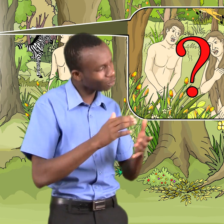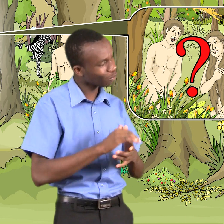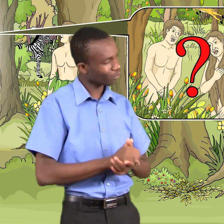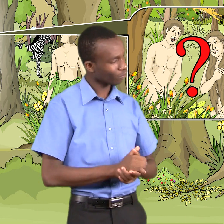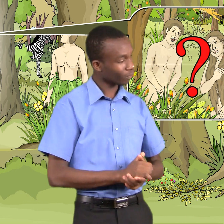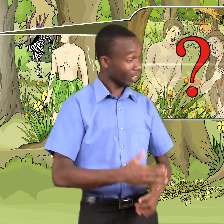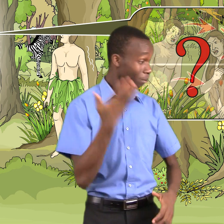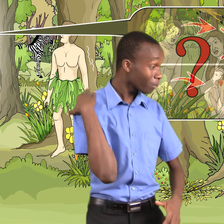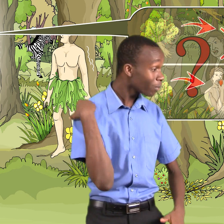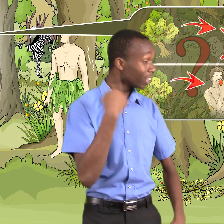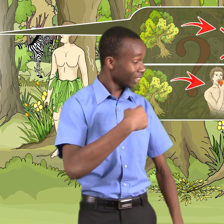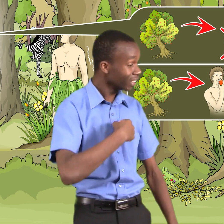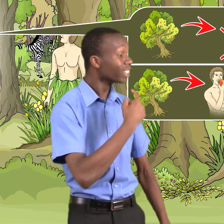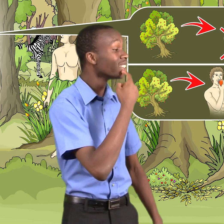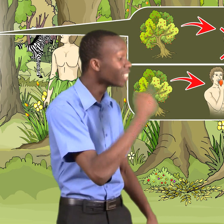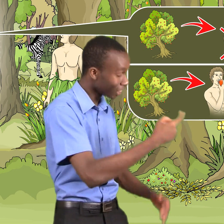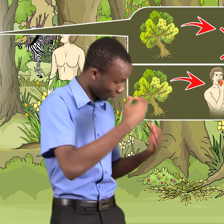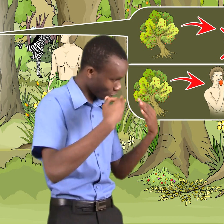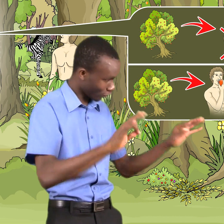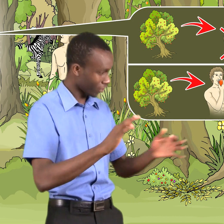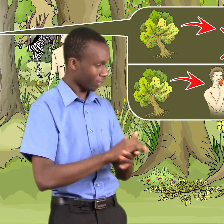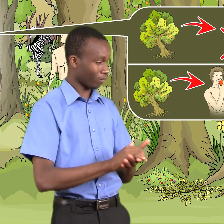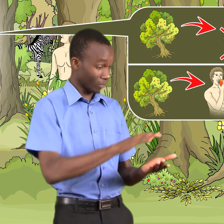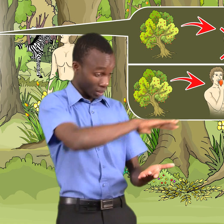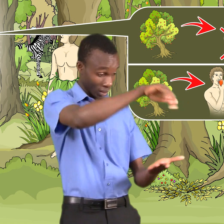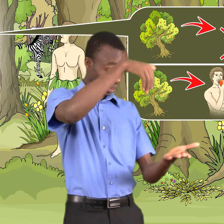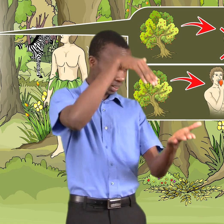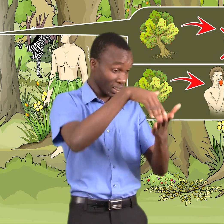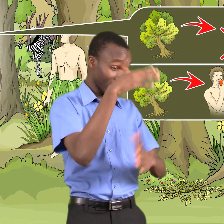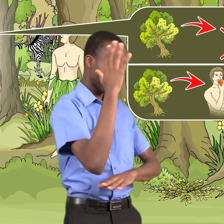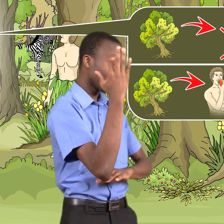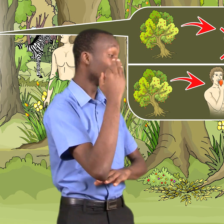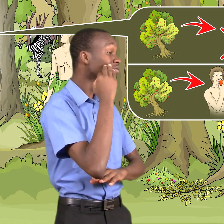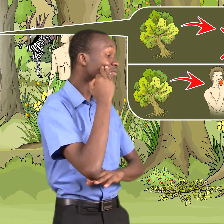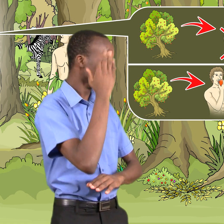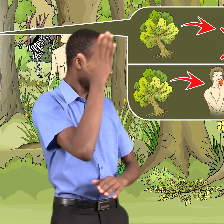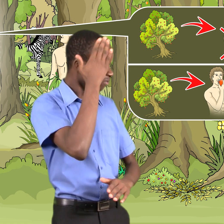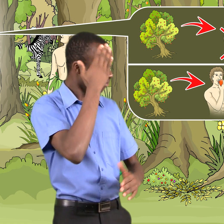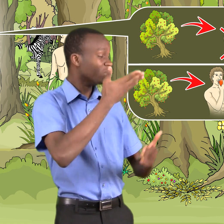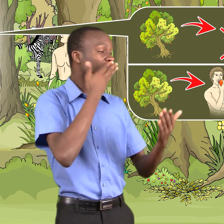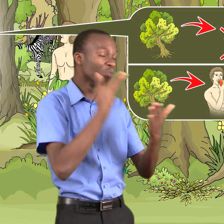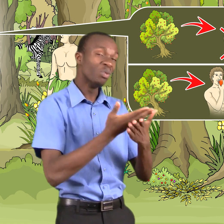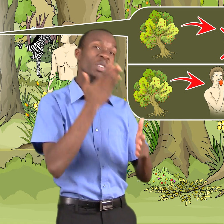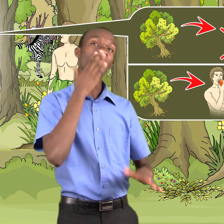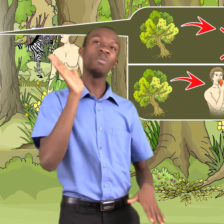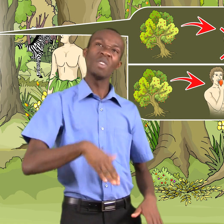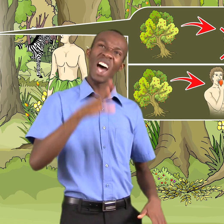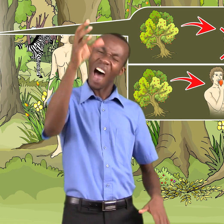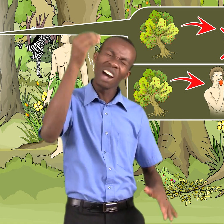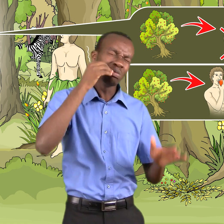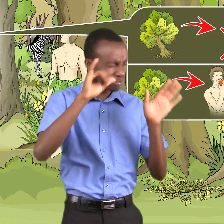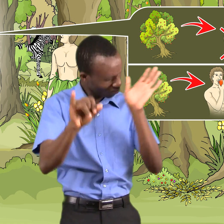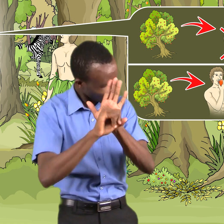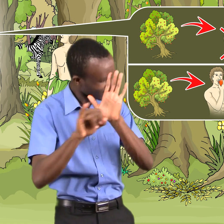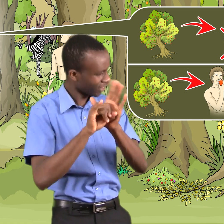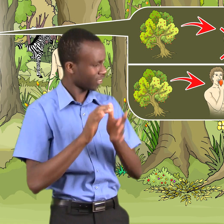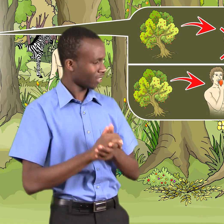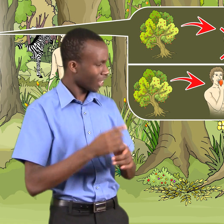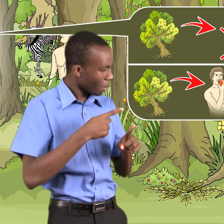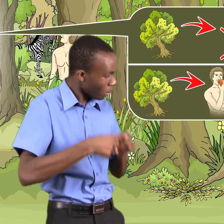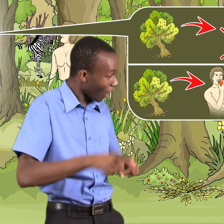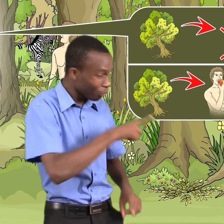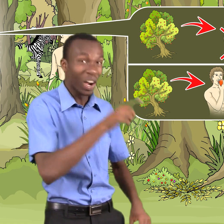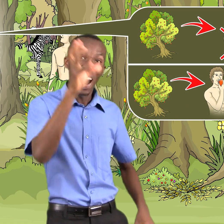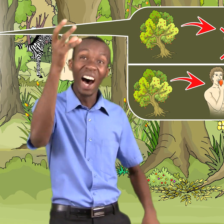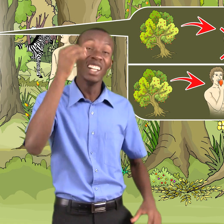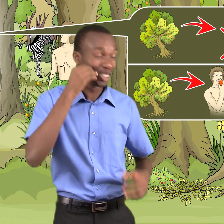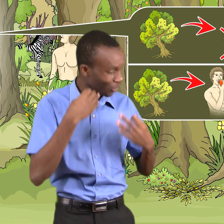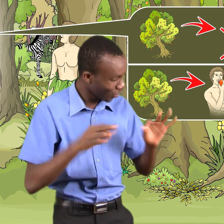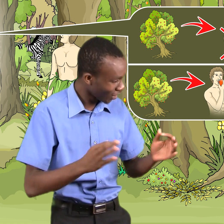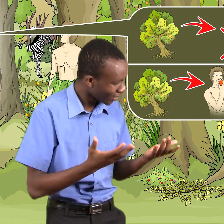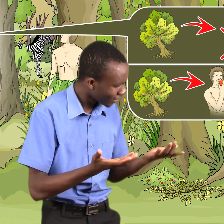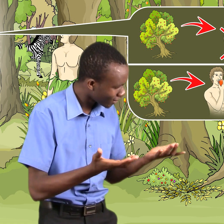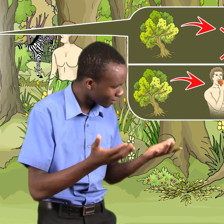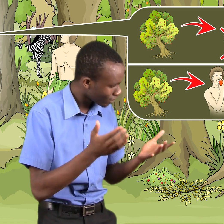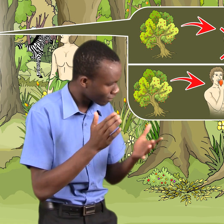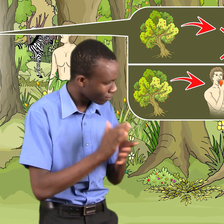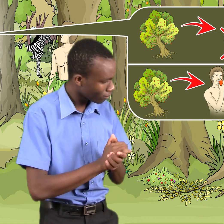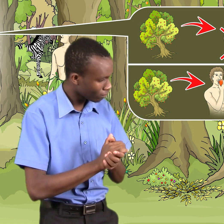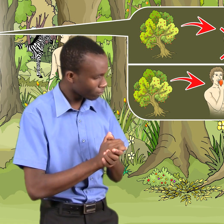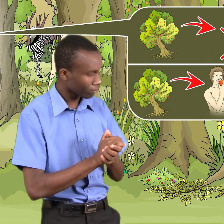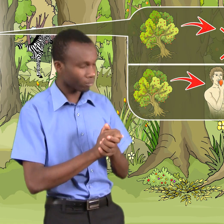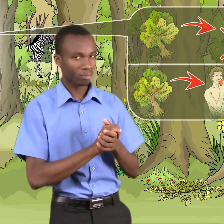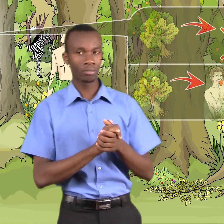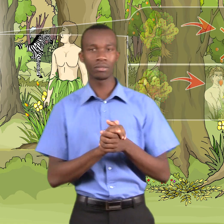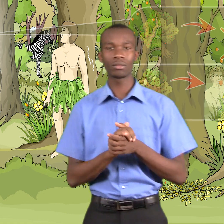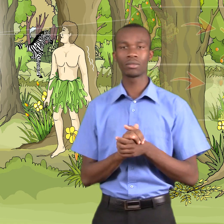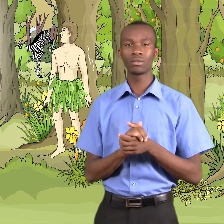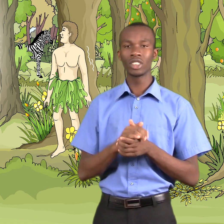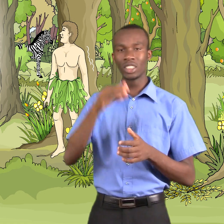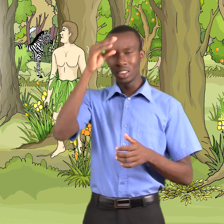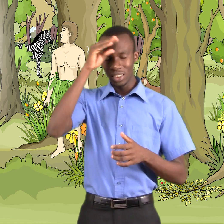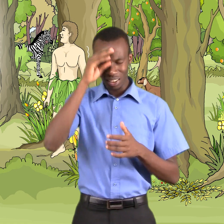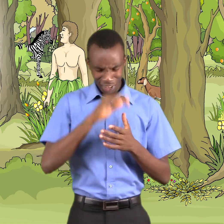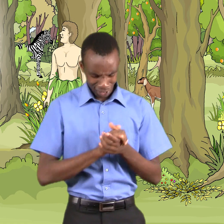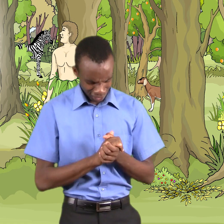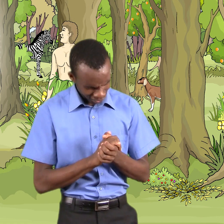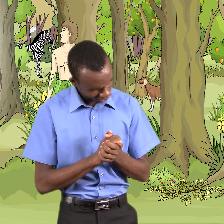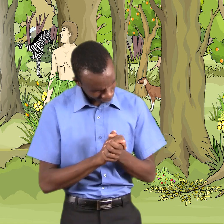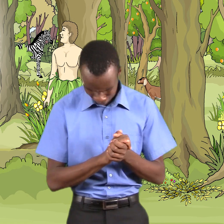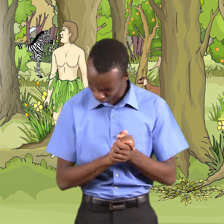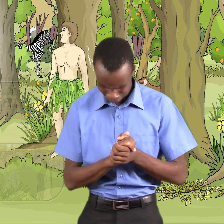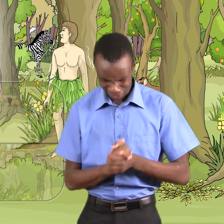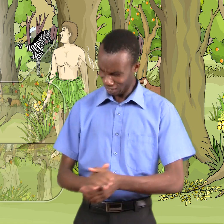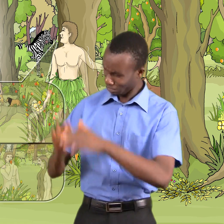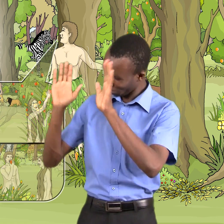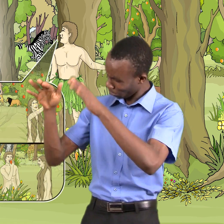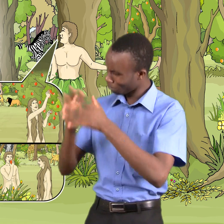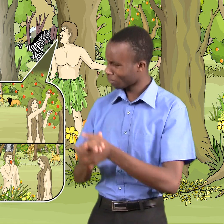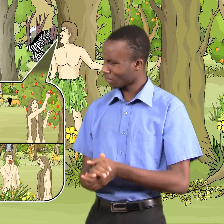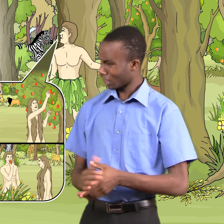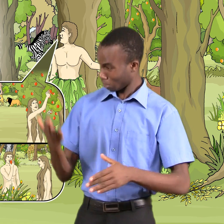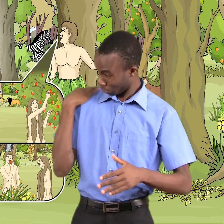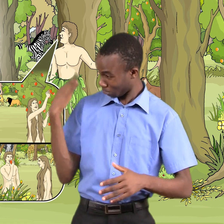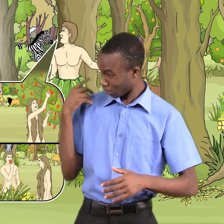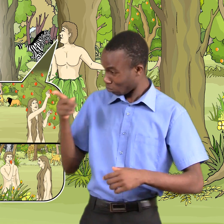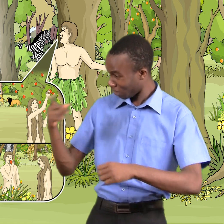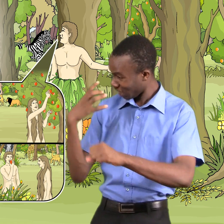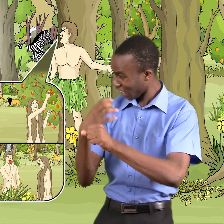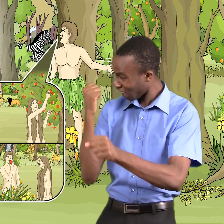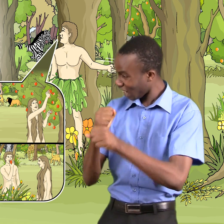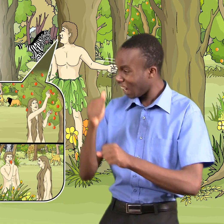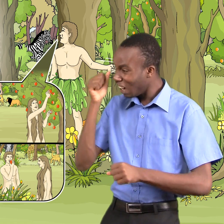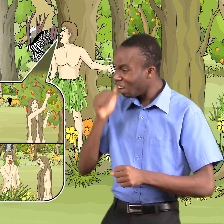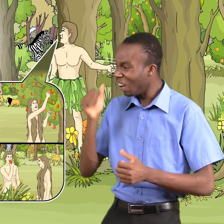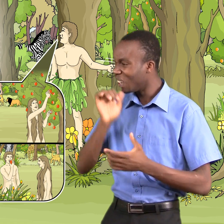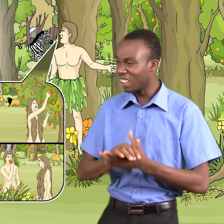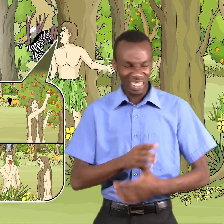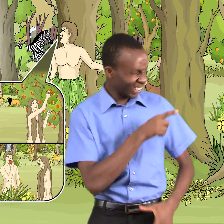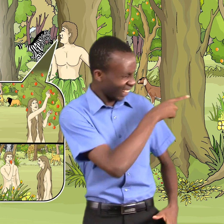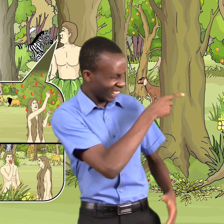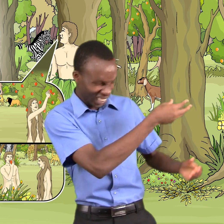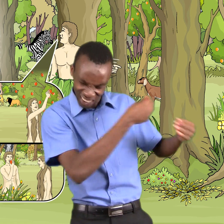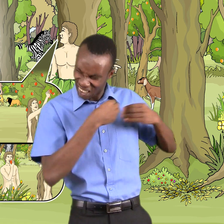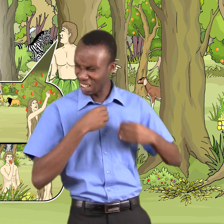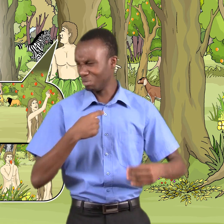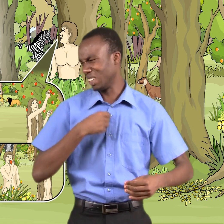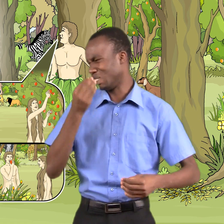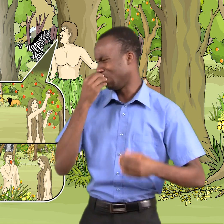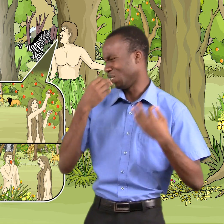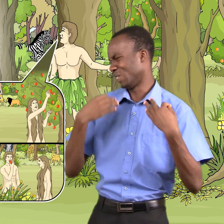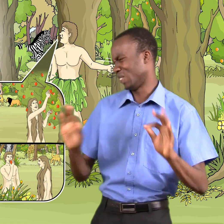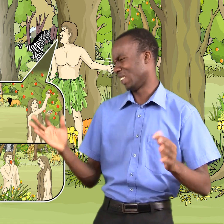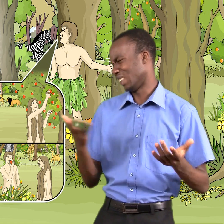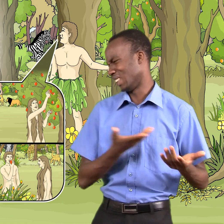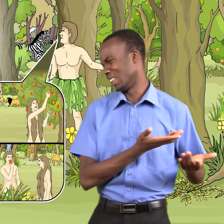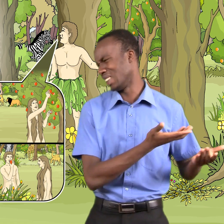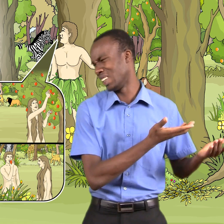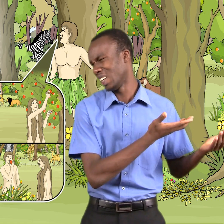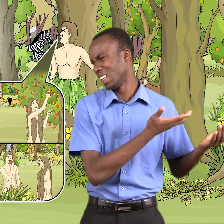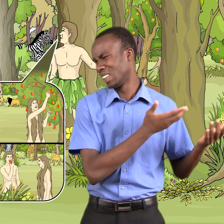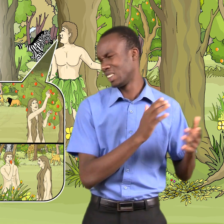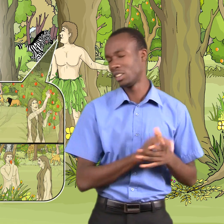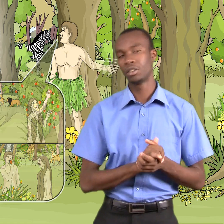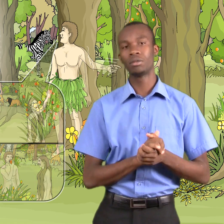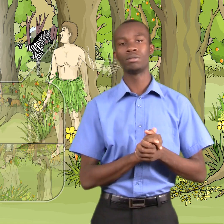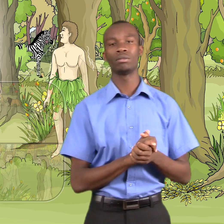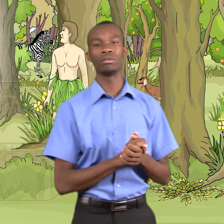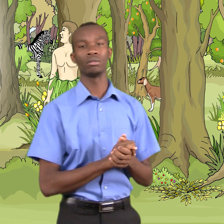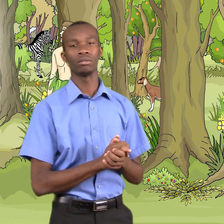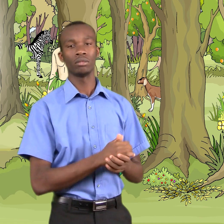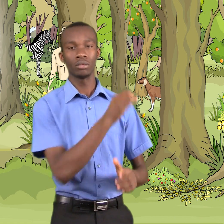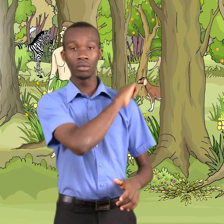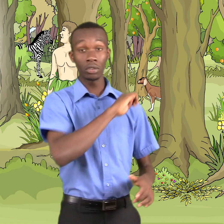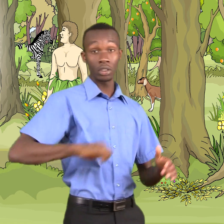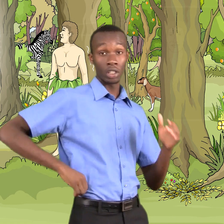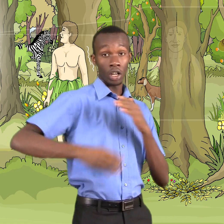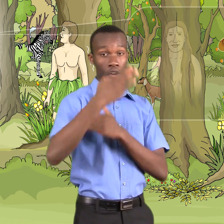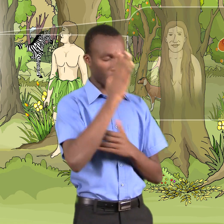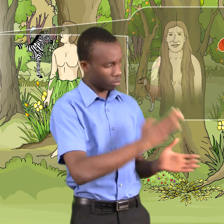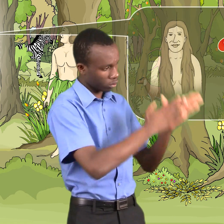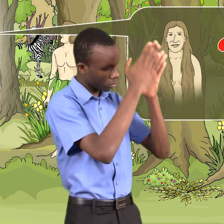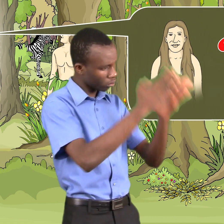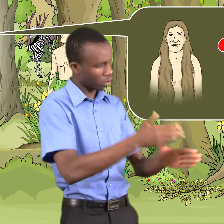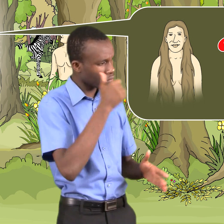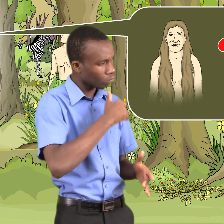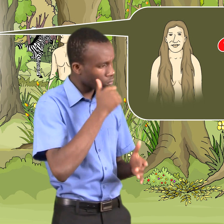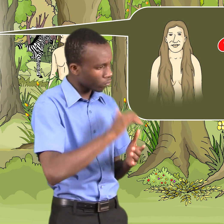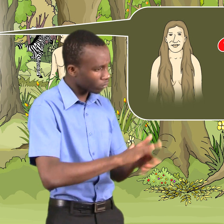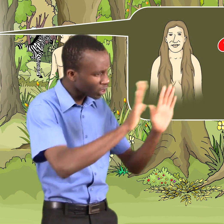“Have you eaten from the tree of which I commanded you not to eat?” And the man answered, “The woman whom You gave me, she gave me fruit from the tree, and I ate it.”